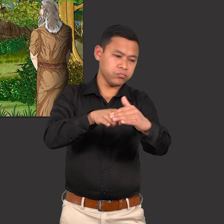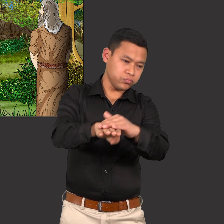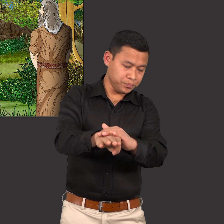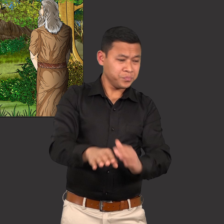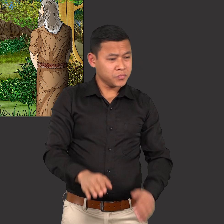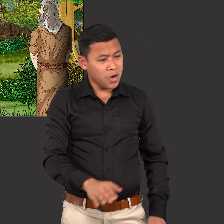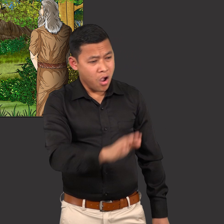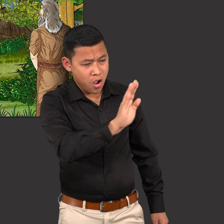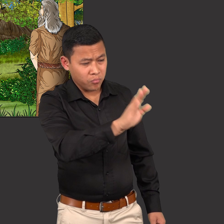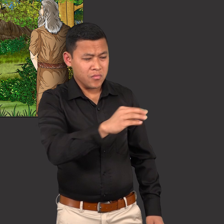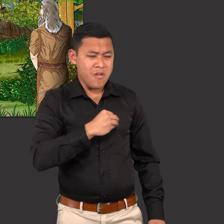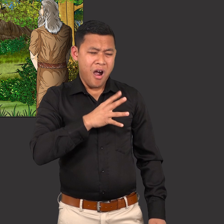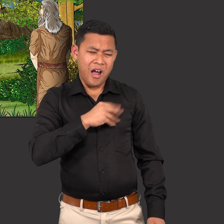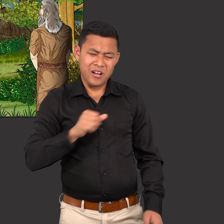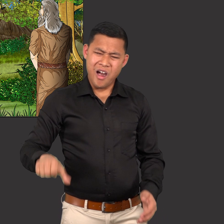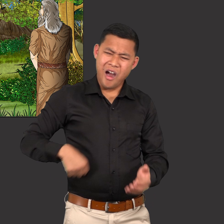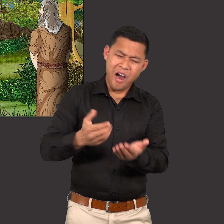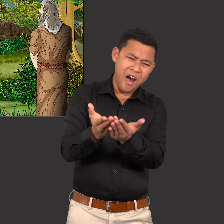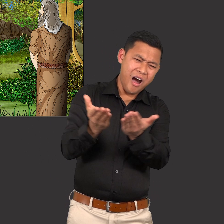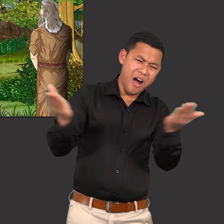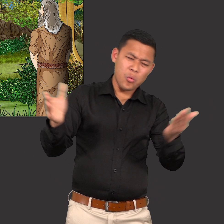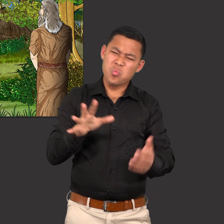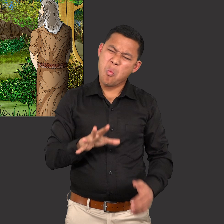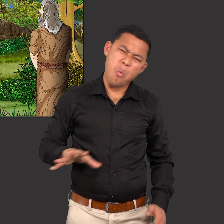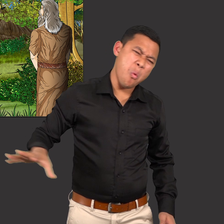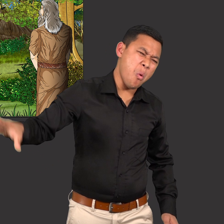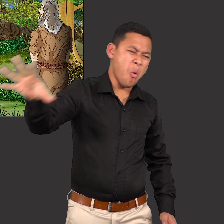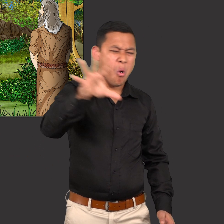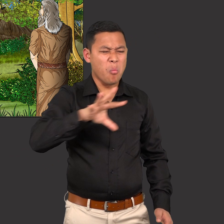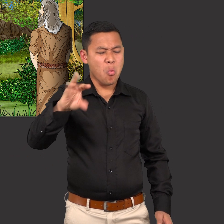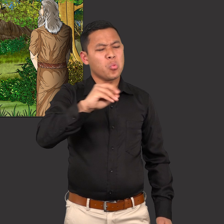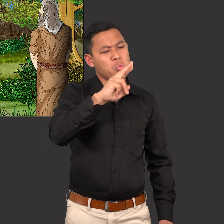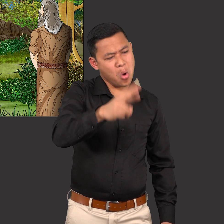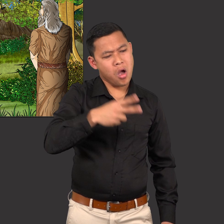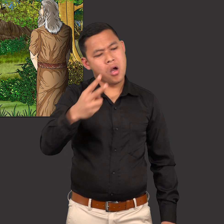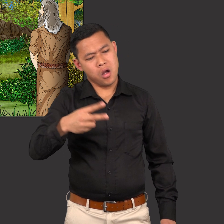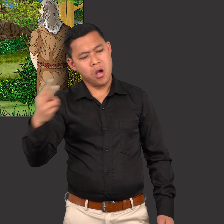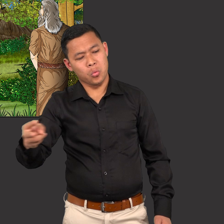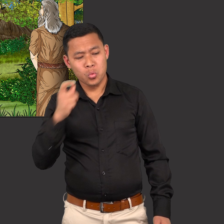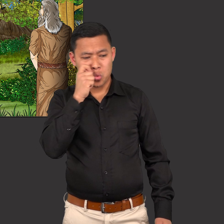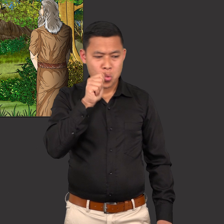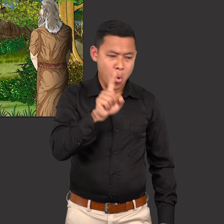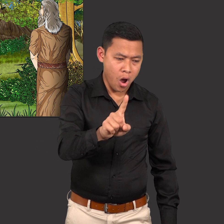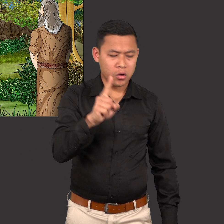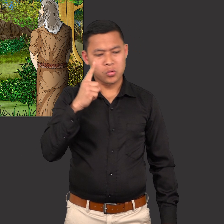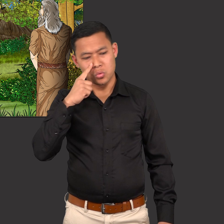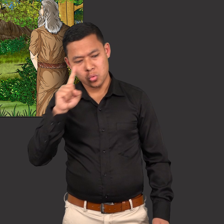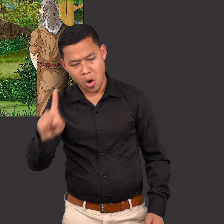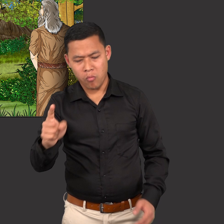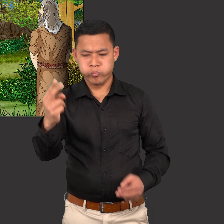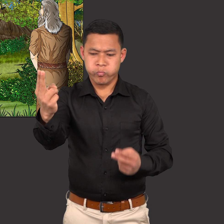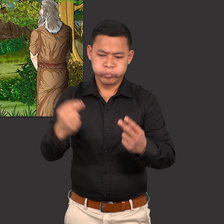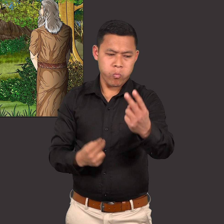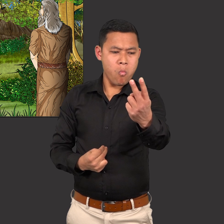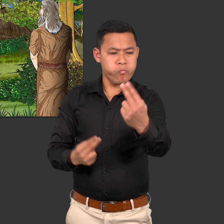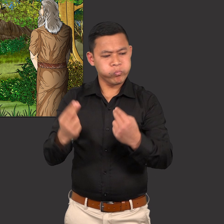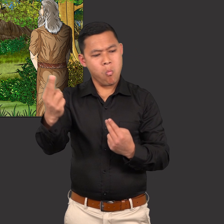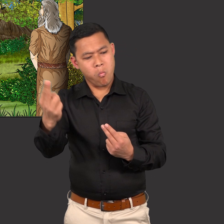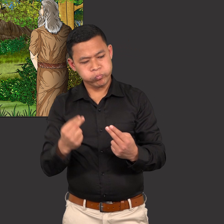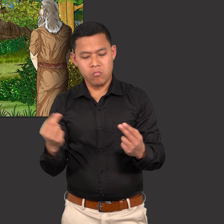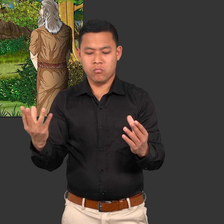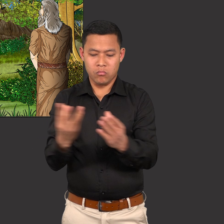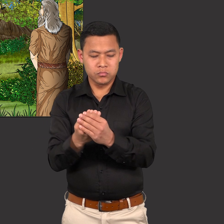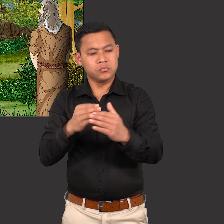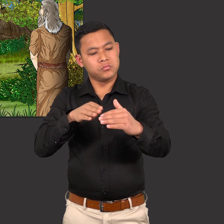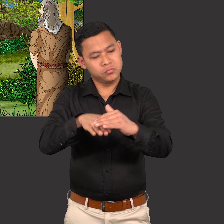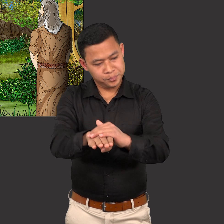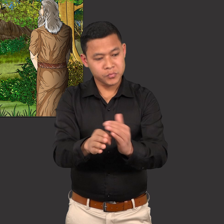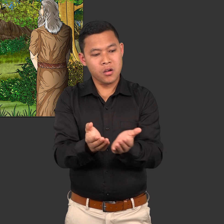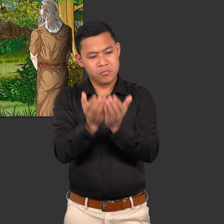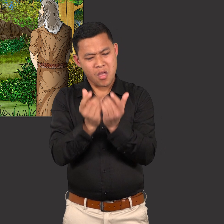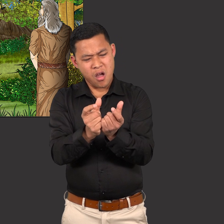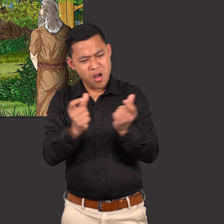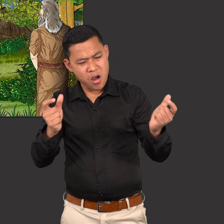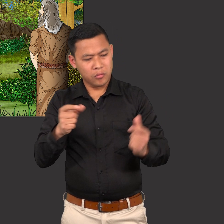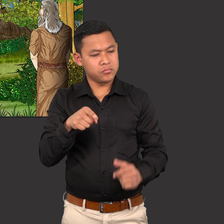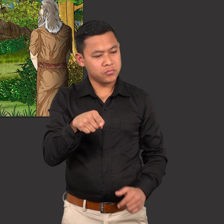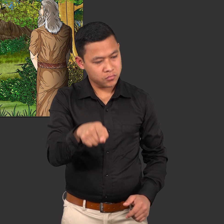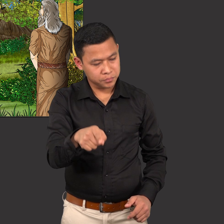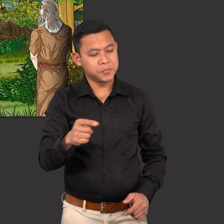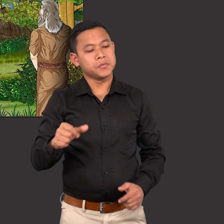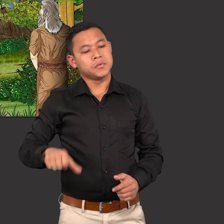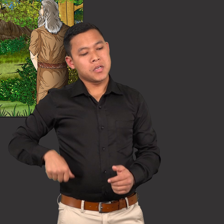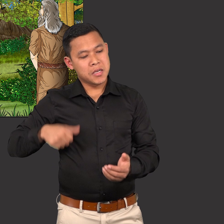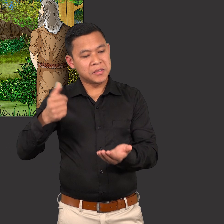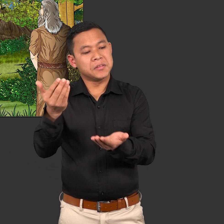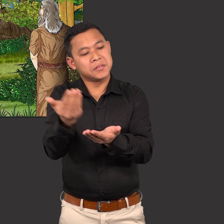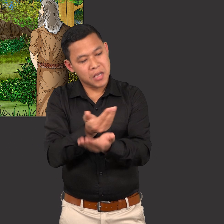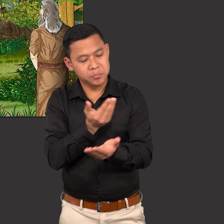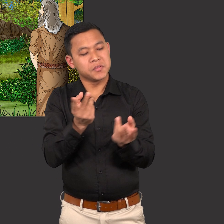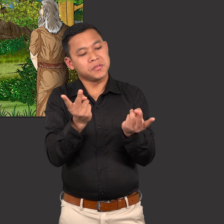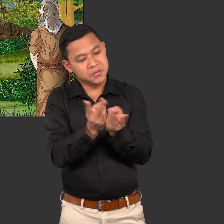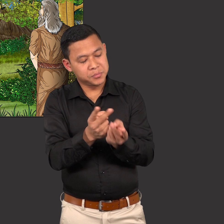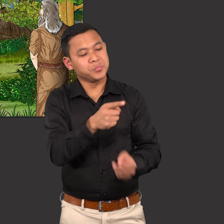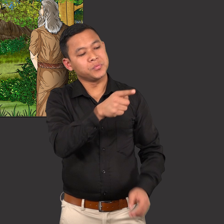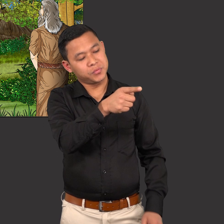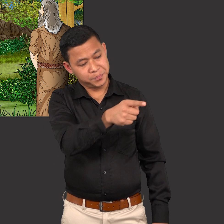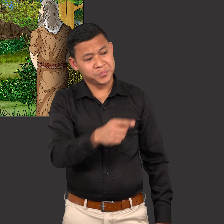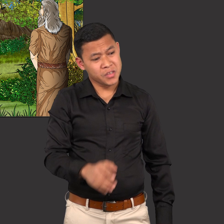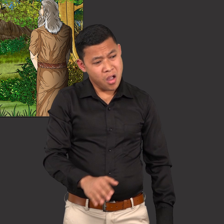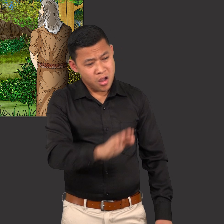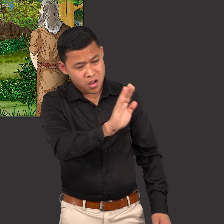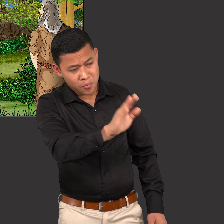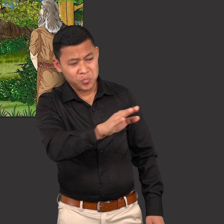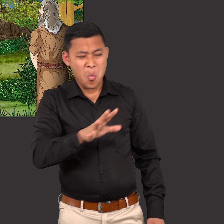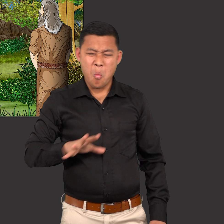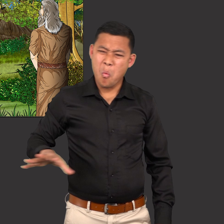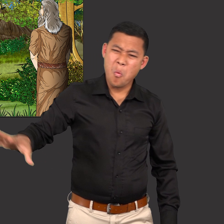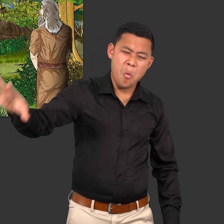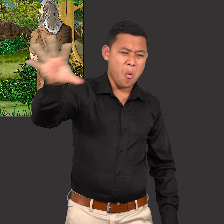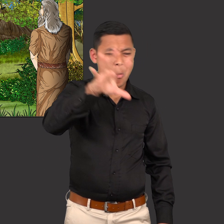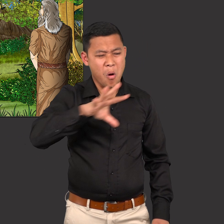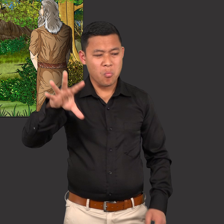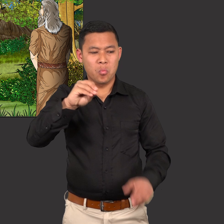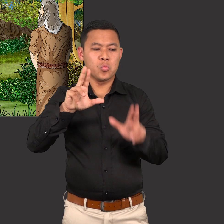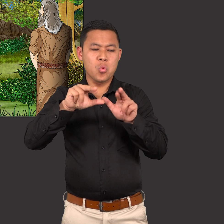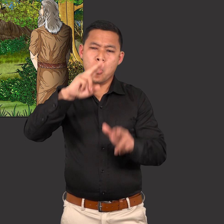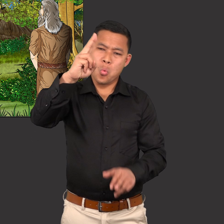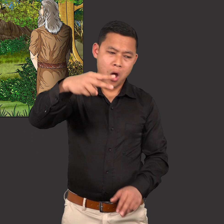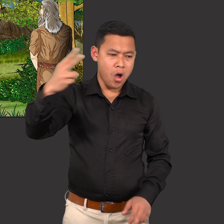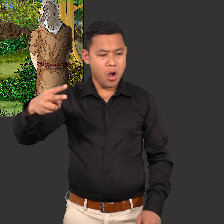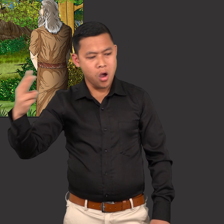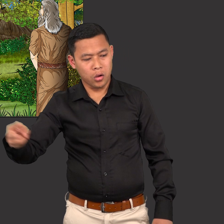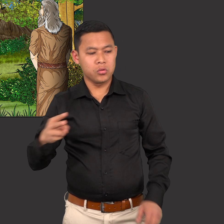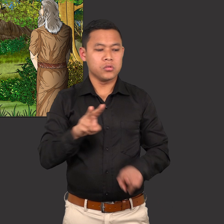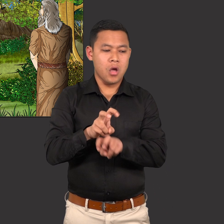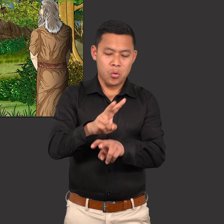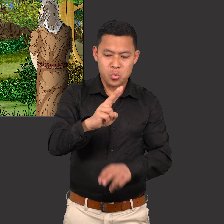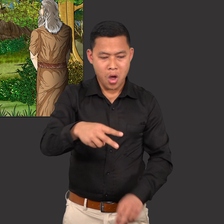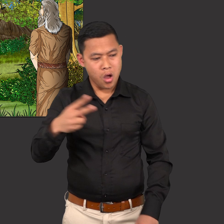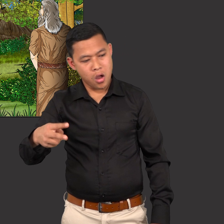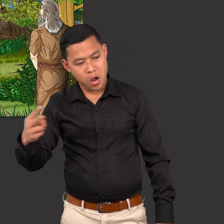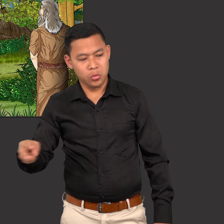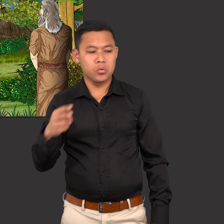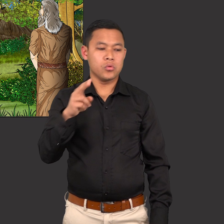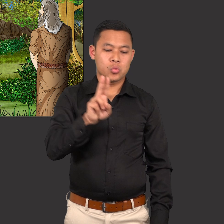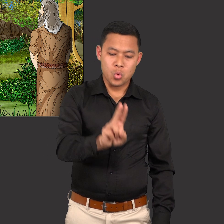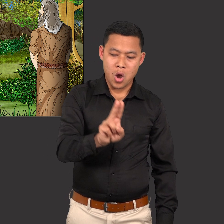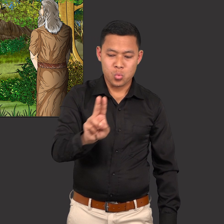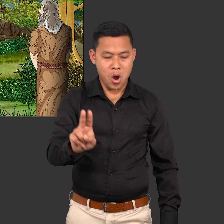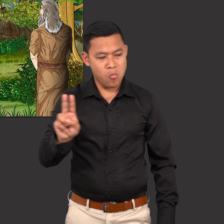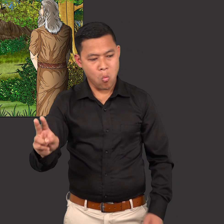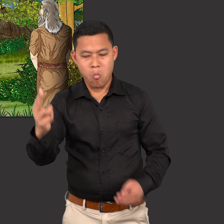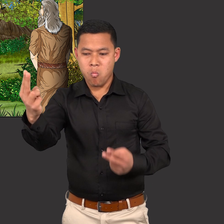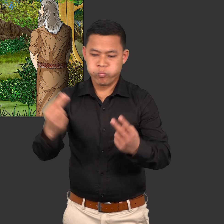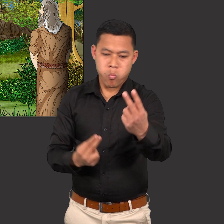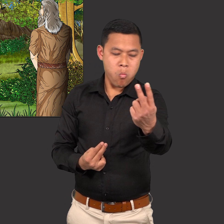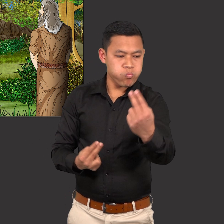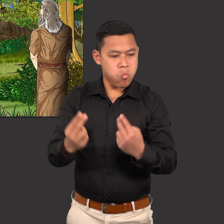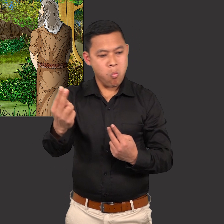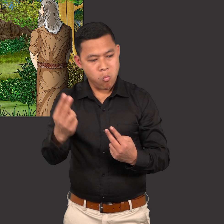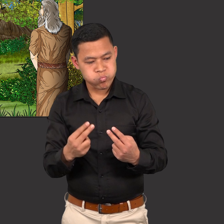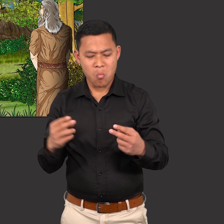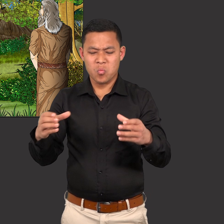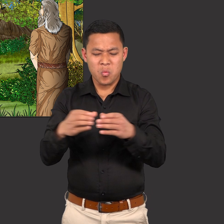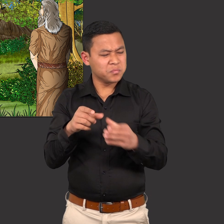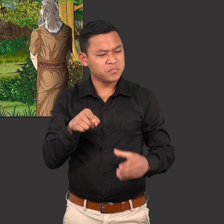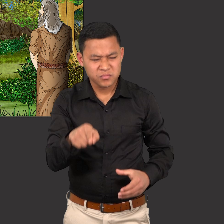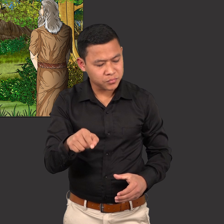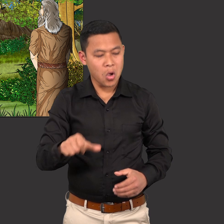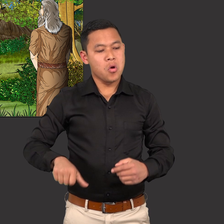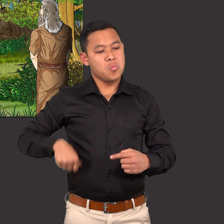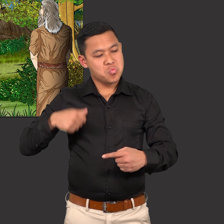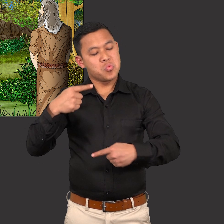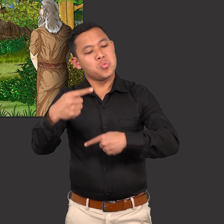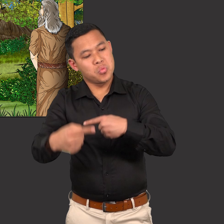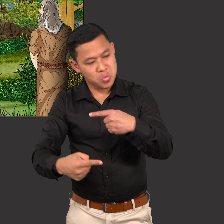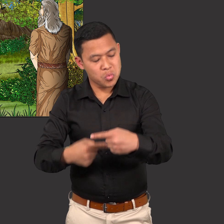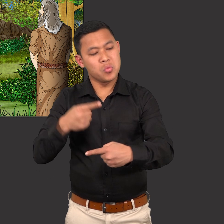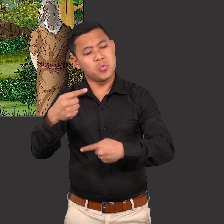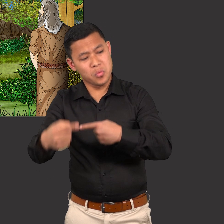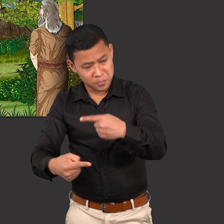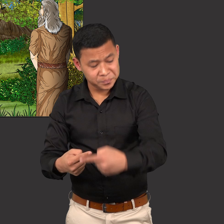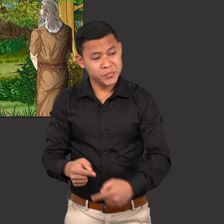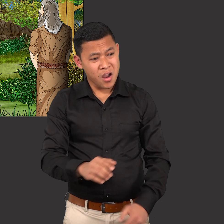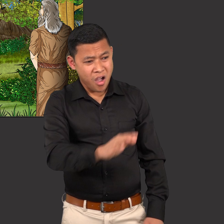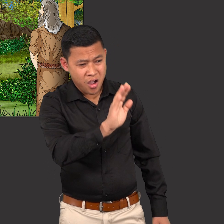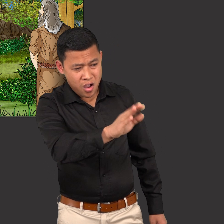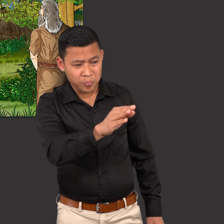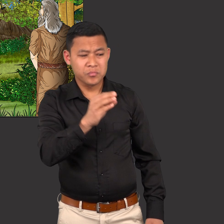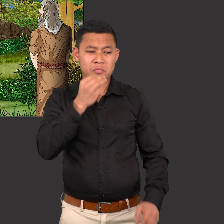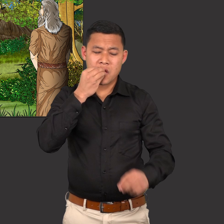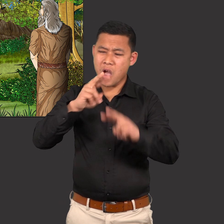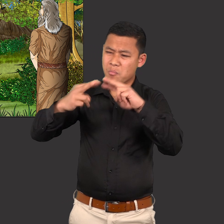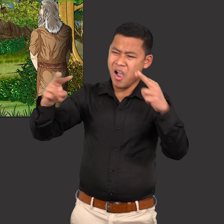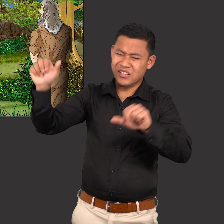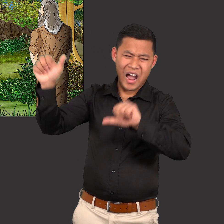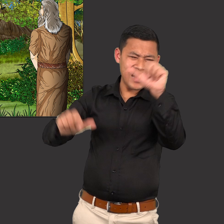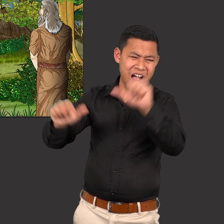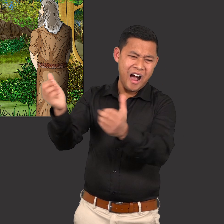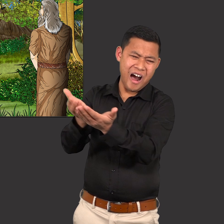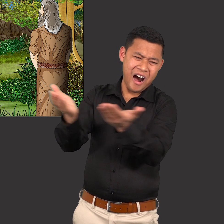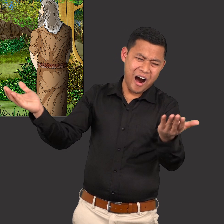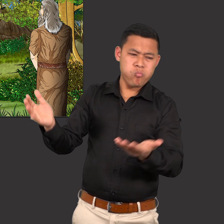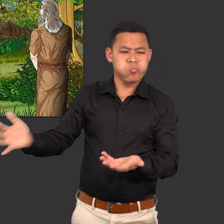And you are to bring two of every living creature into the ark—male and female—to keep them alive with you. Two of every kind of bird and animal and crawling creature will come to you to be kept alive.